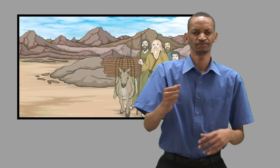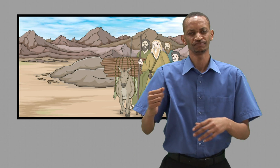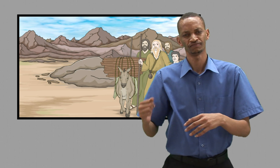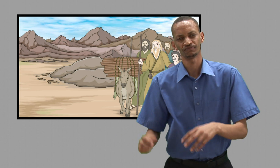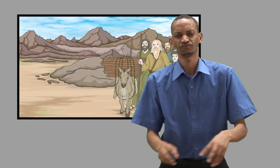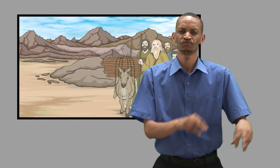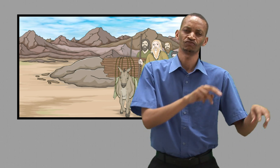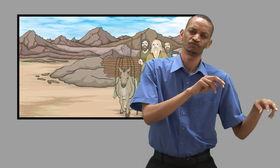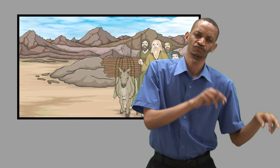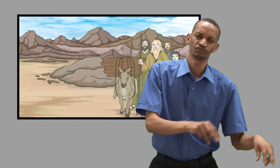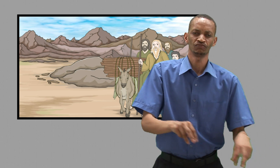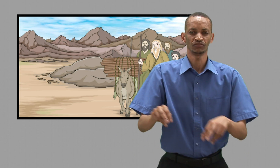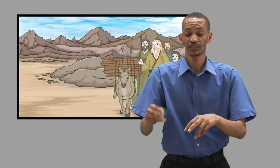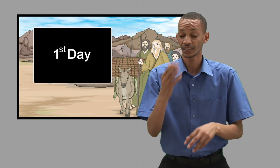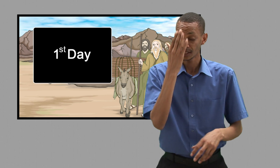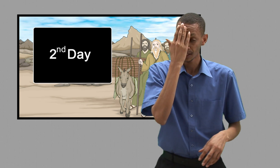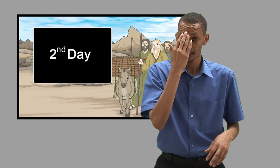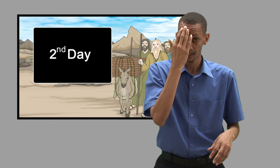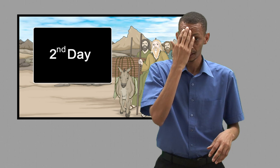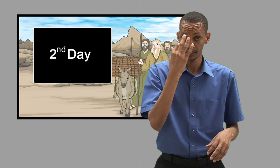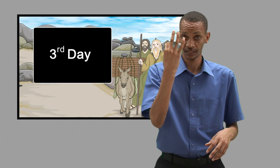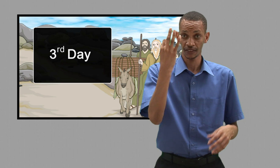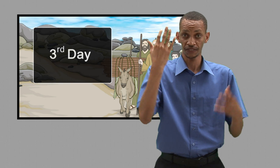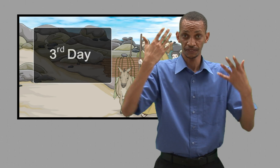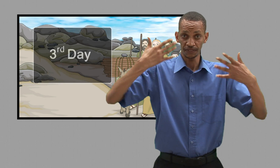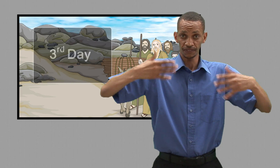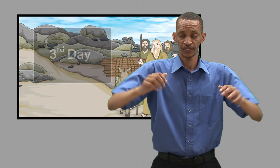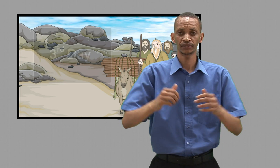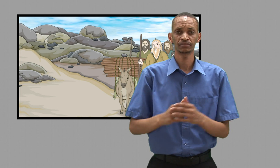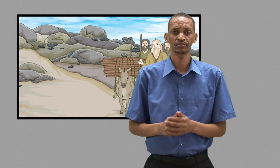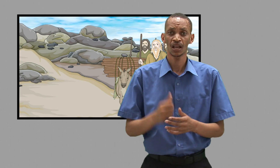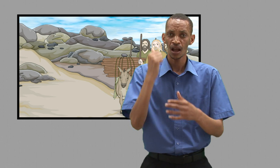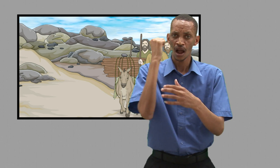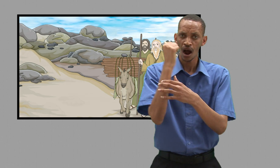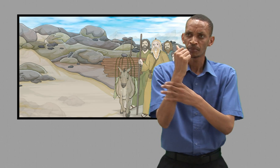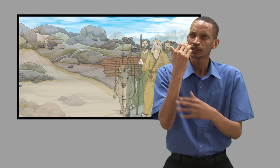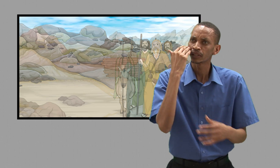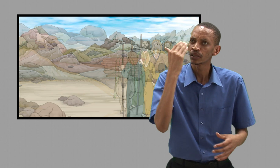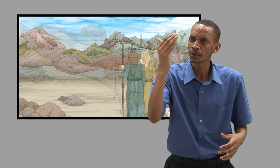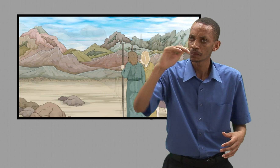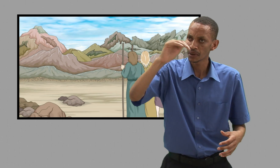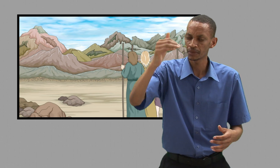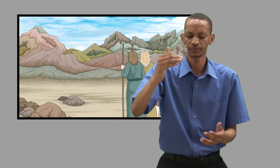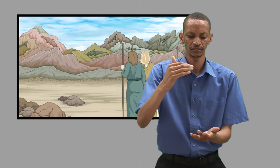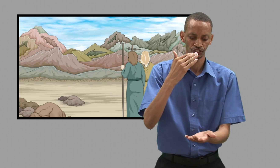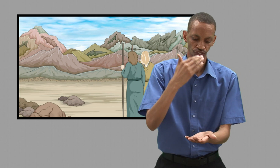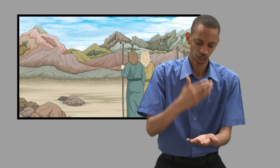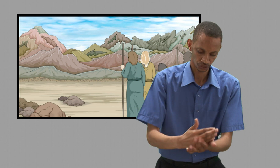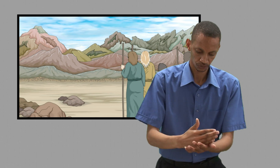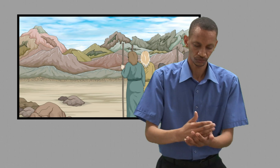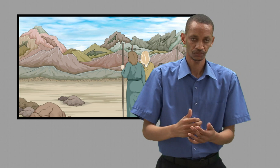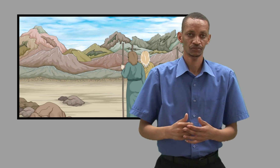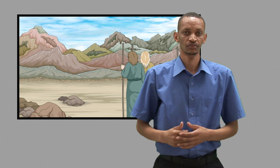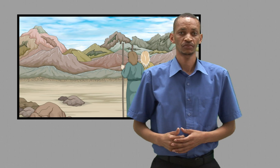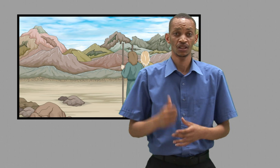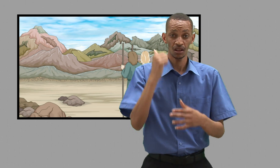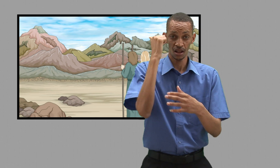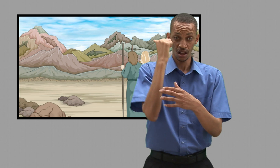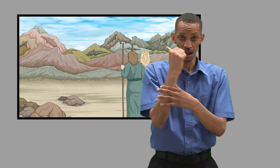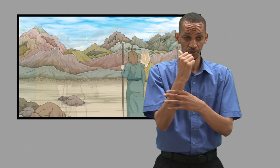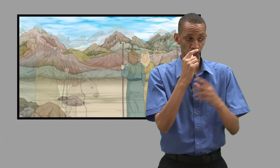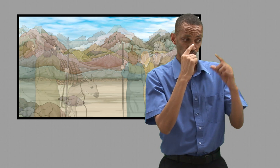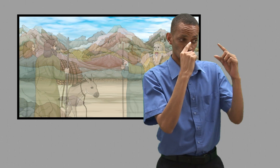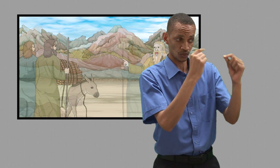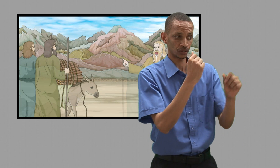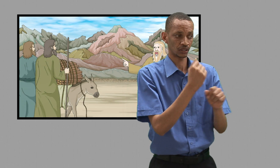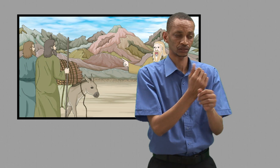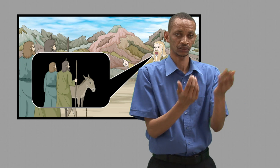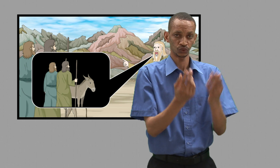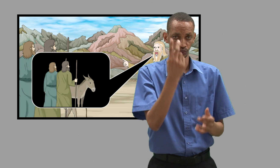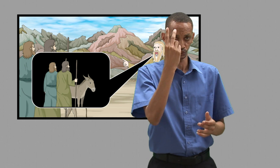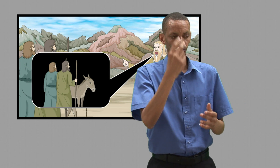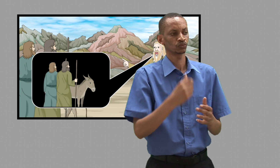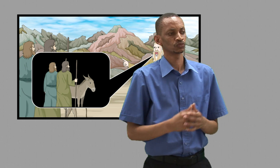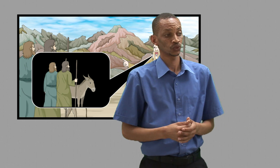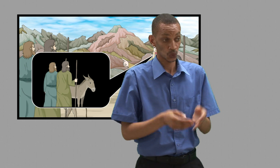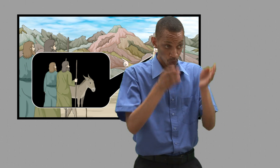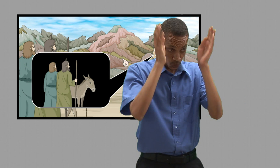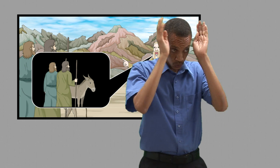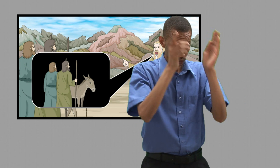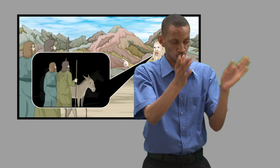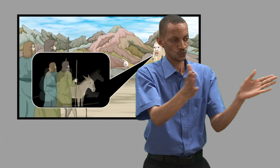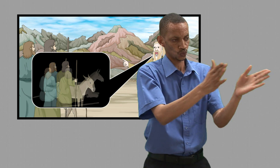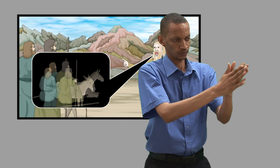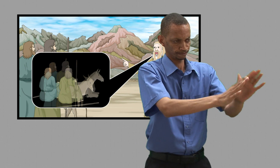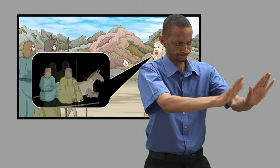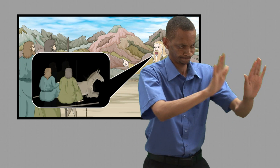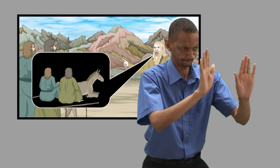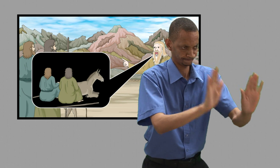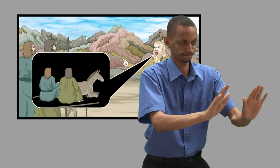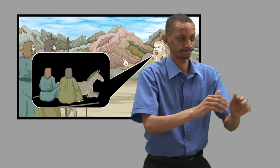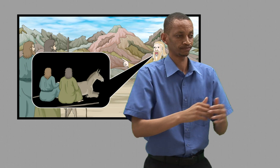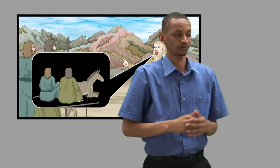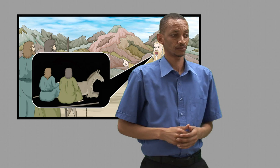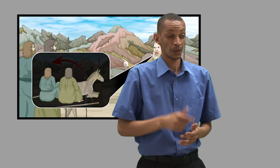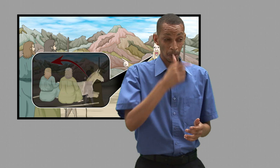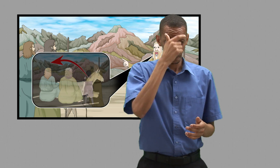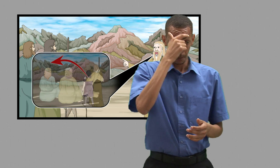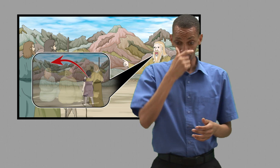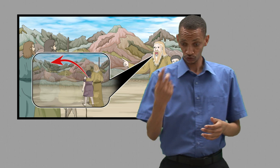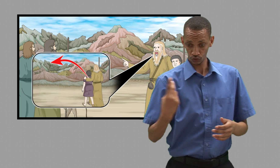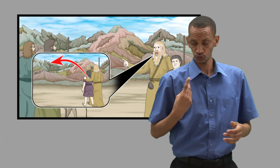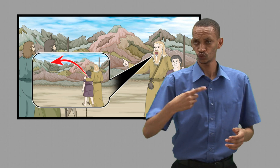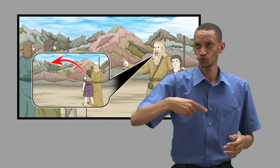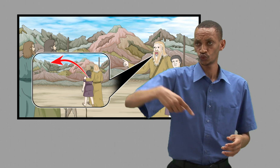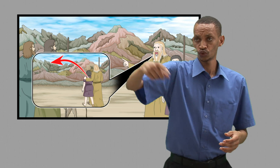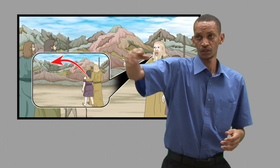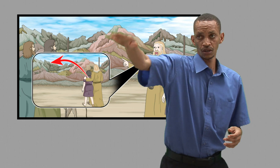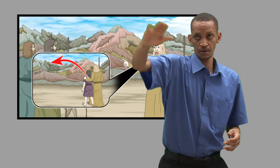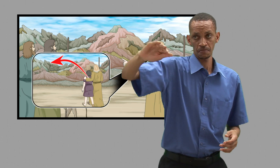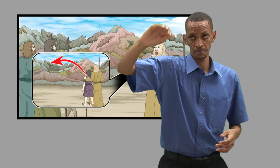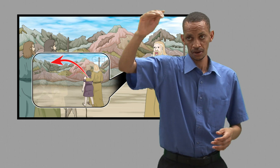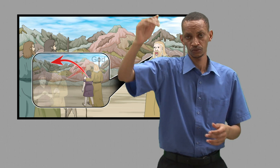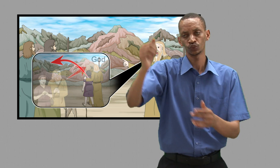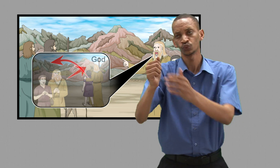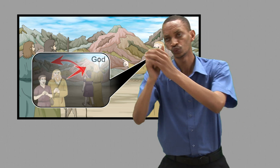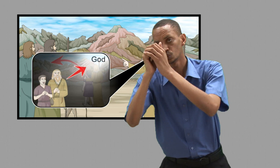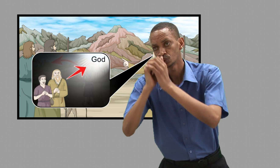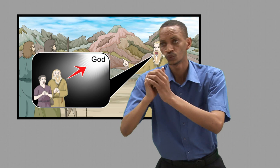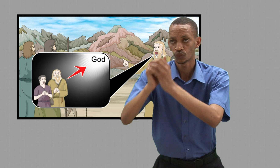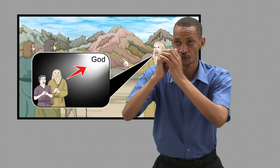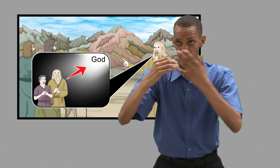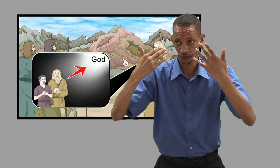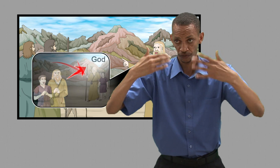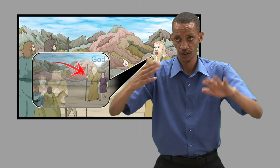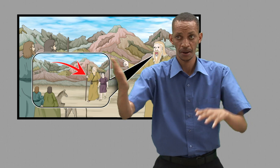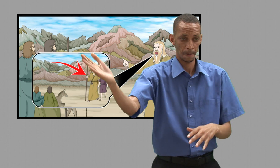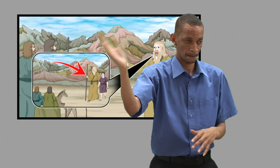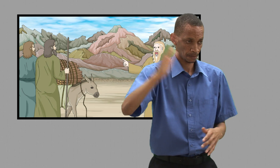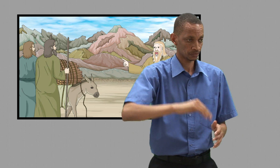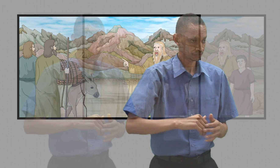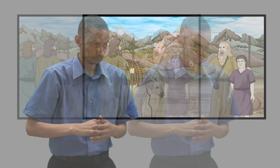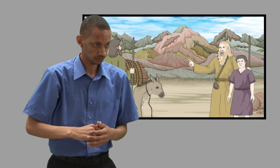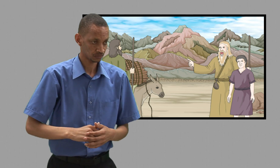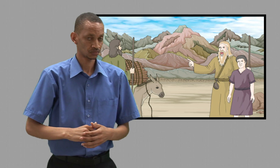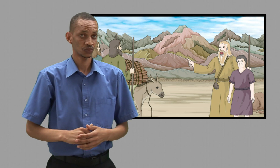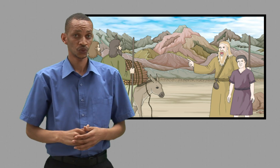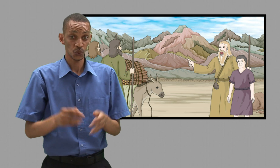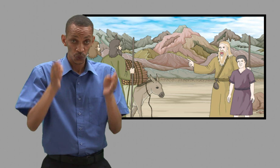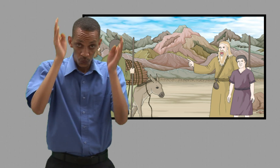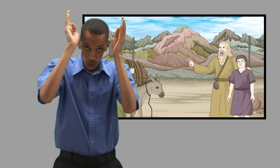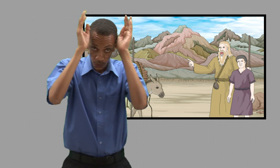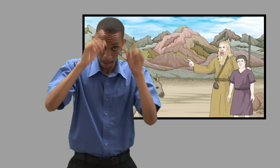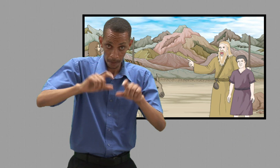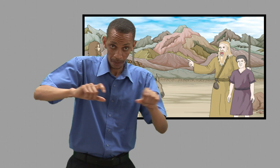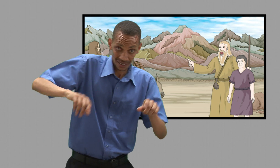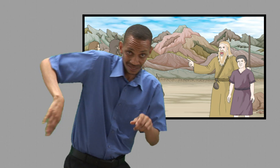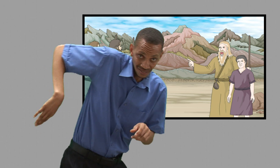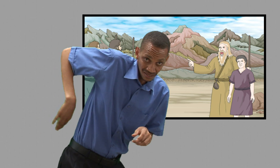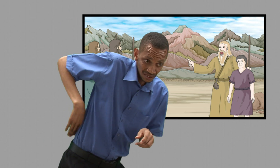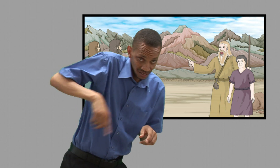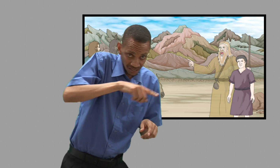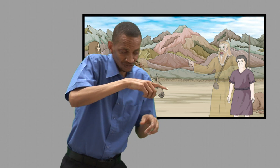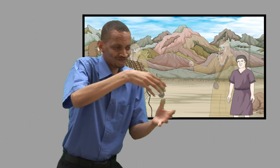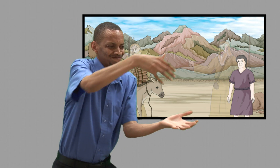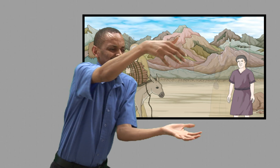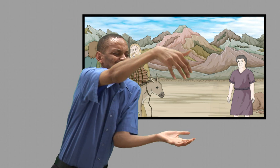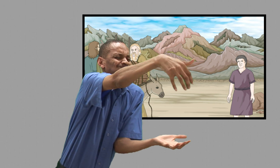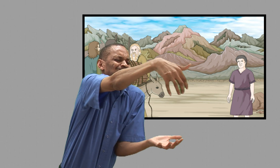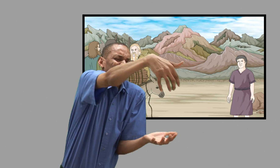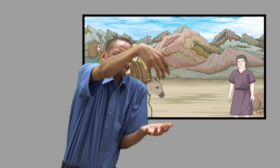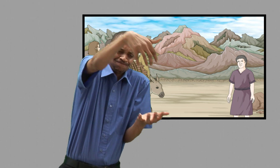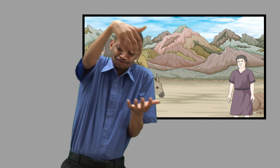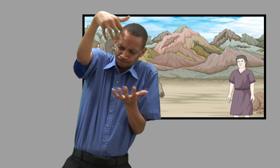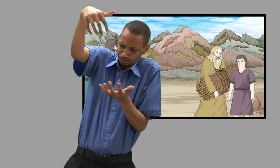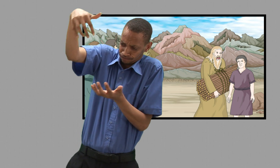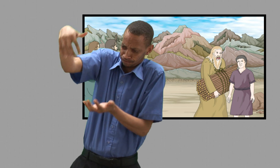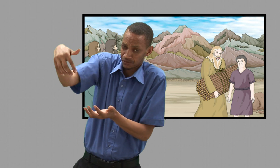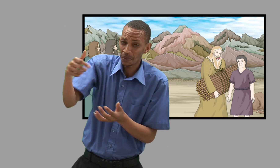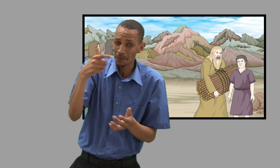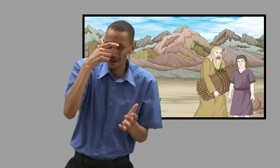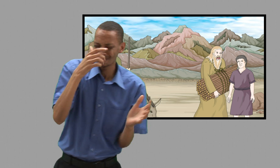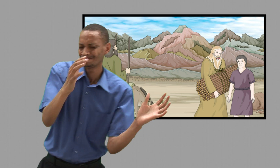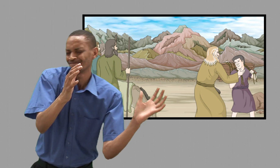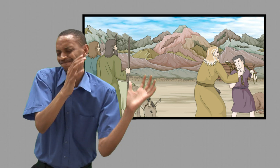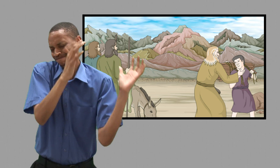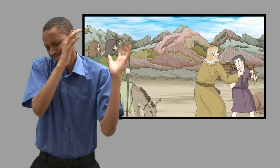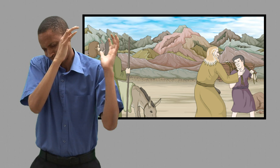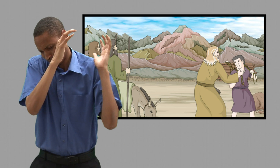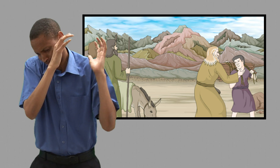On the third day Abraham looked up and saw the place in the distance. “Stay here with the donkey,” Abraham told his servants. “The boy and I will go over there to worship, and then we will return to you.”